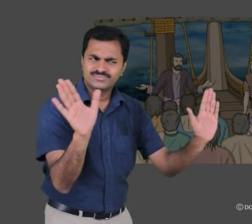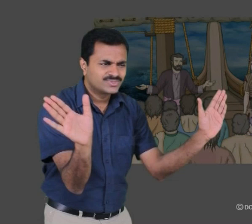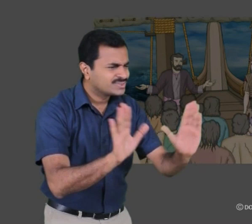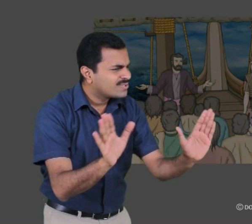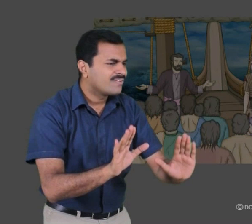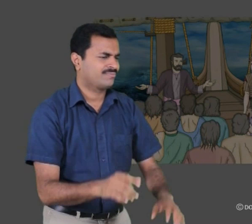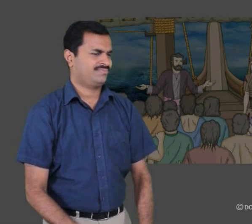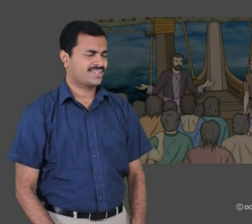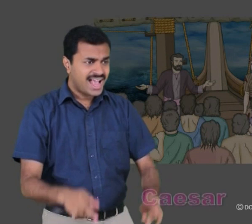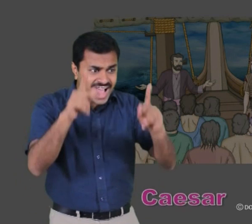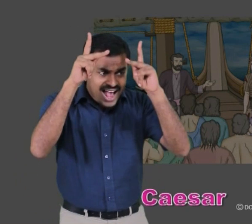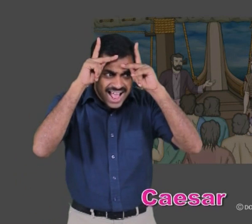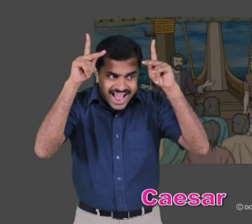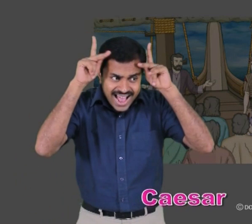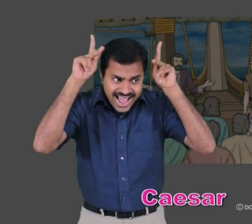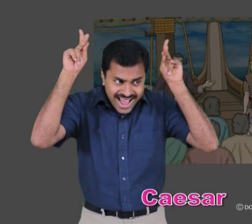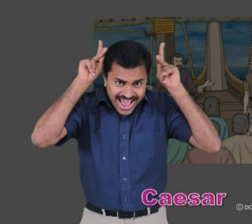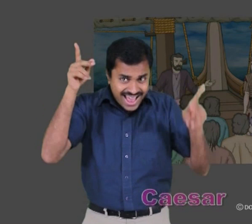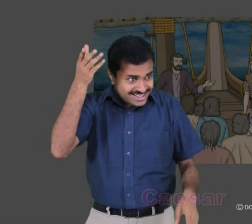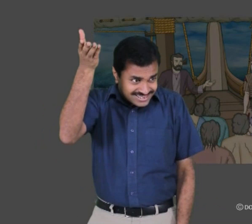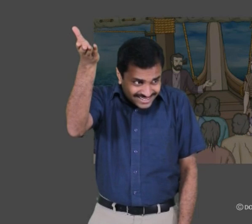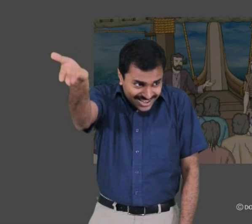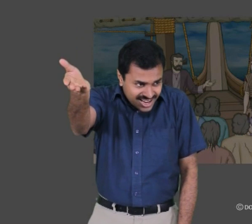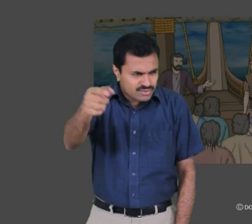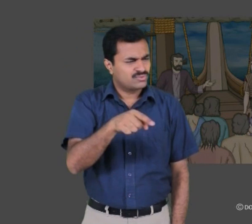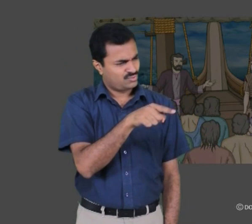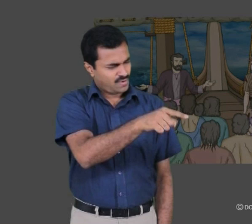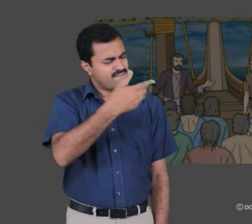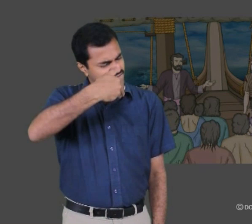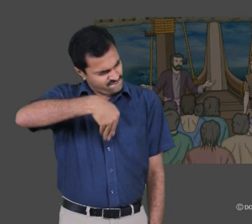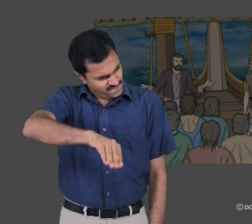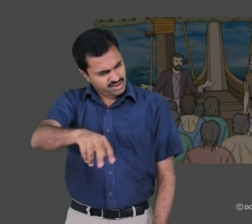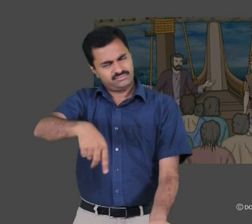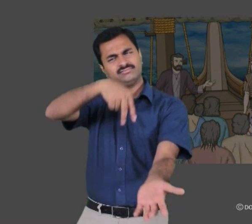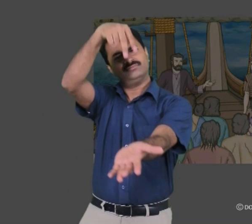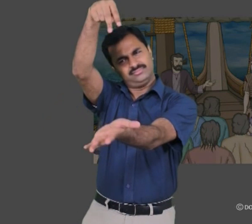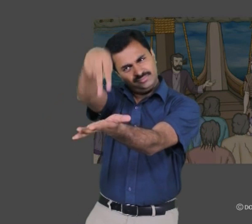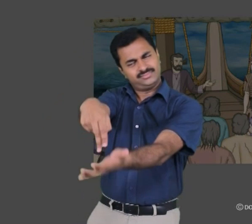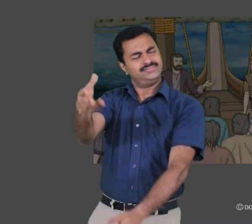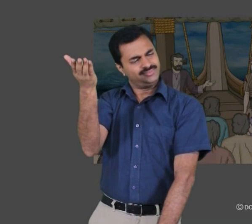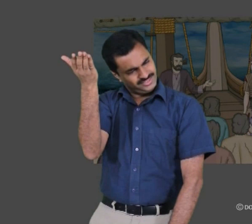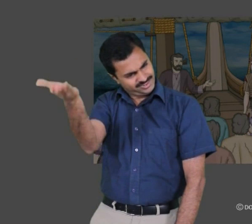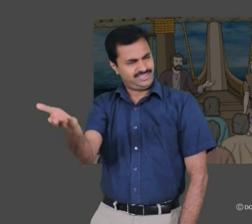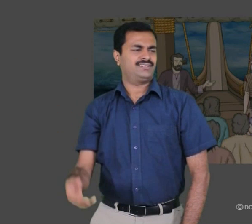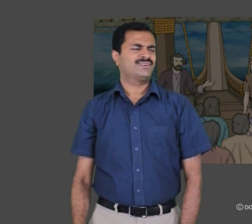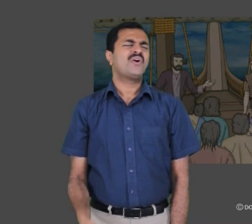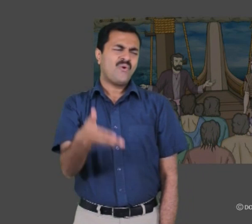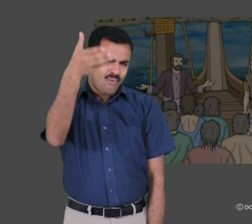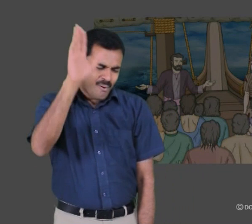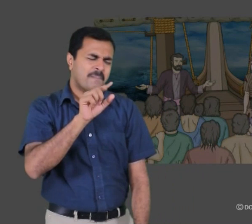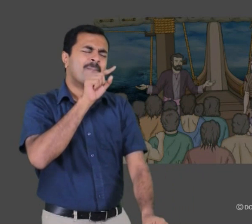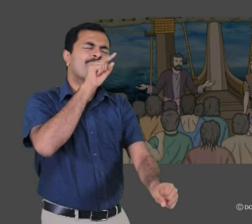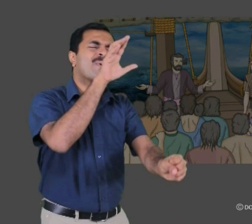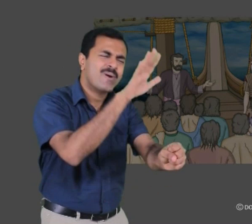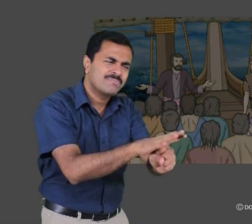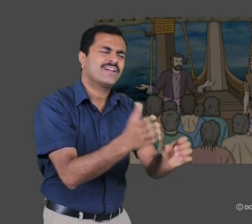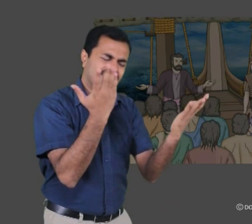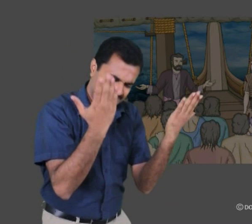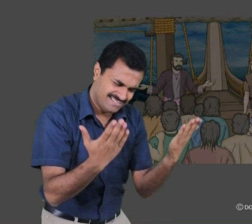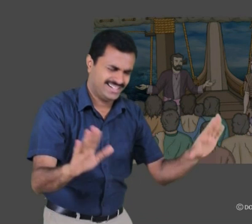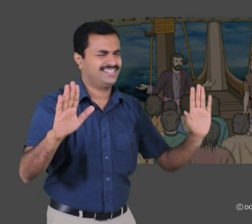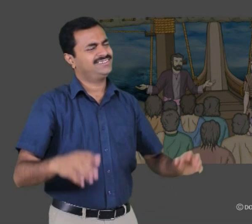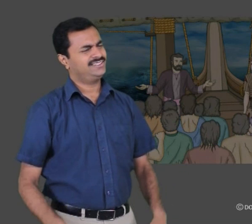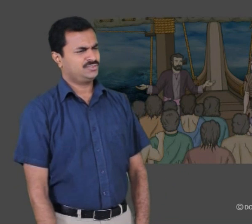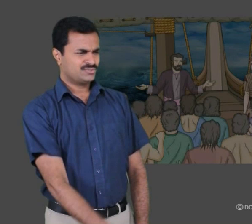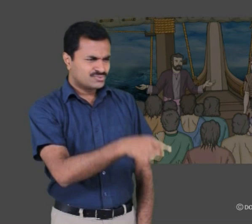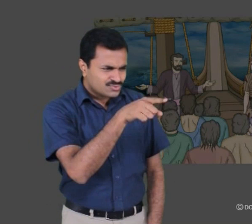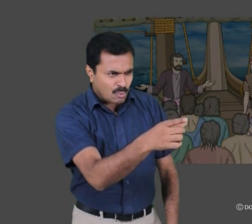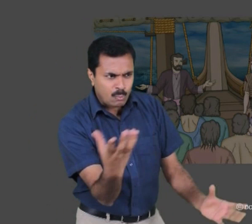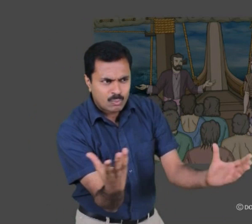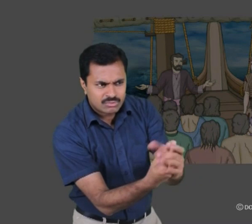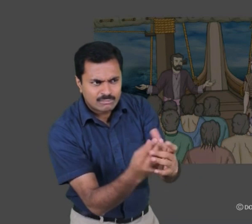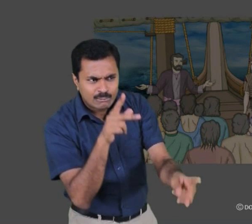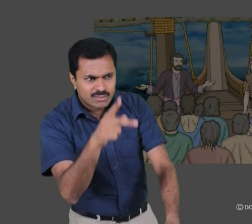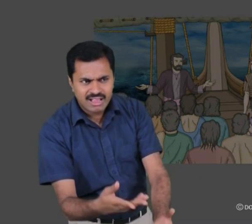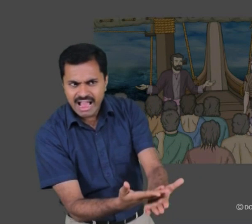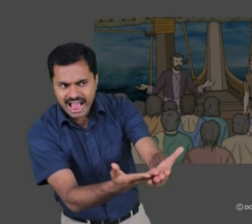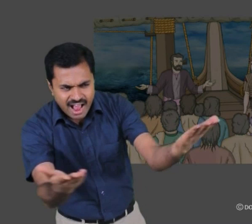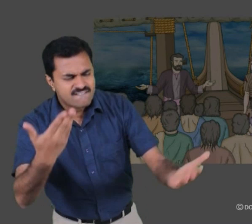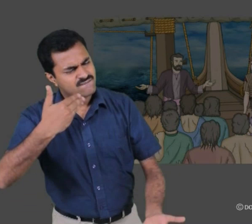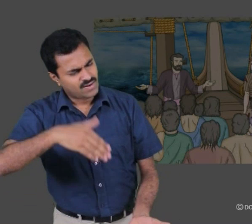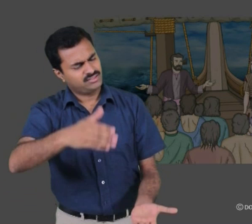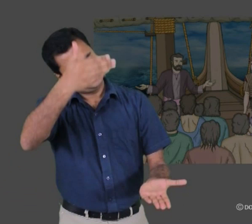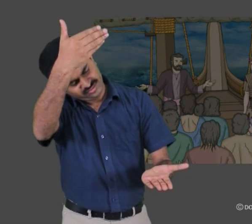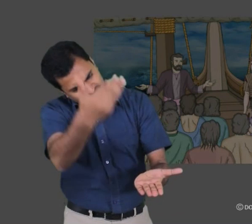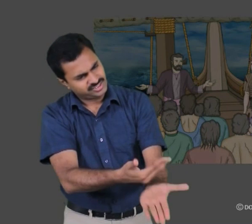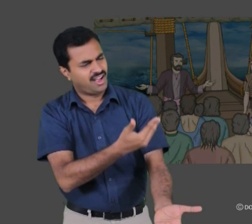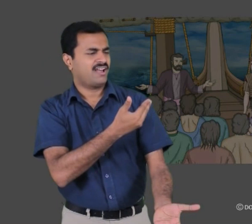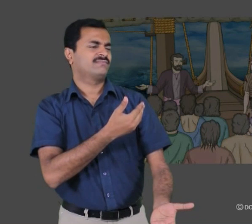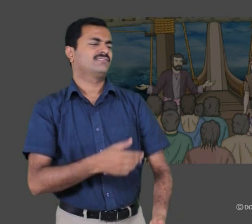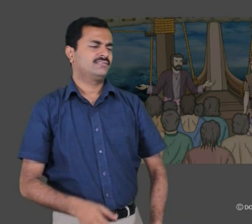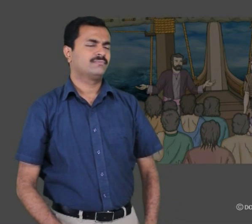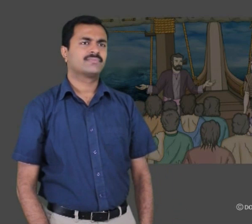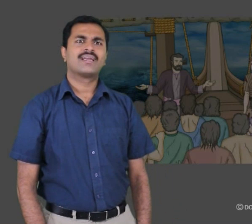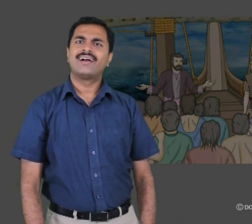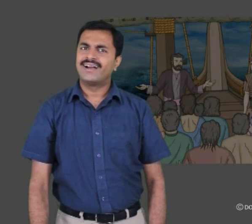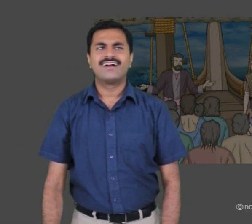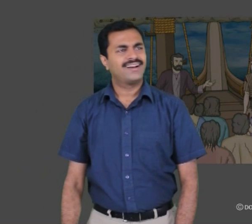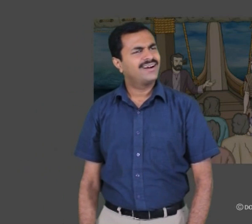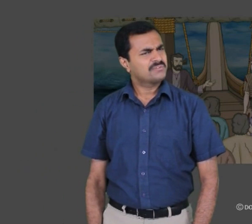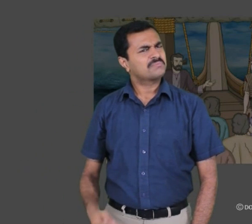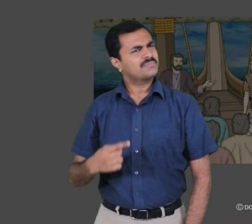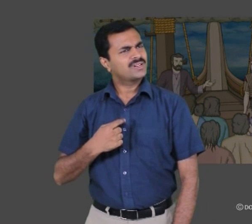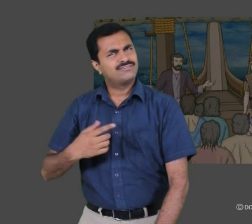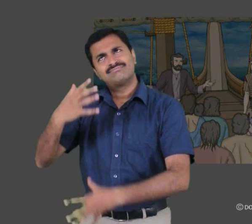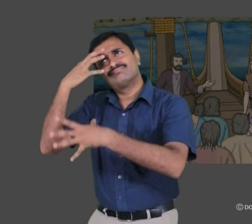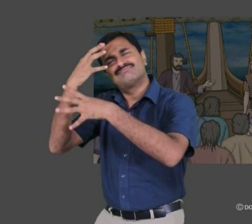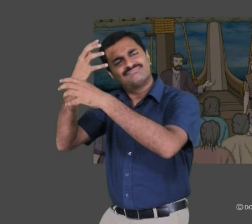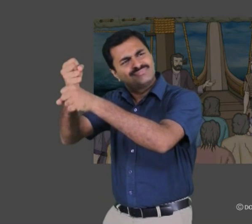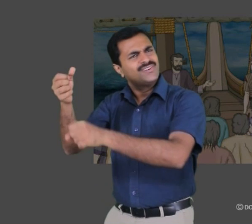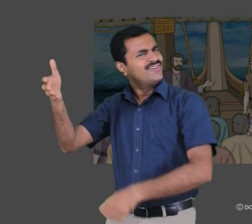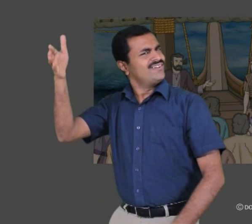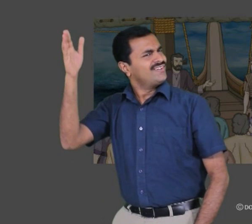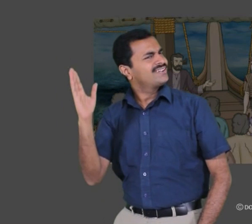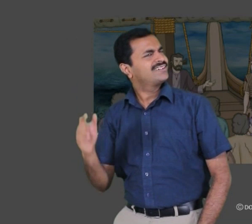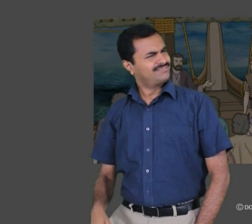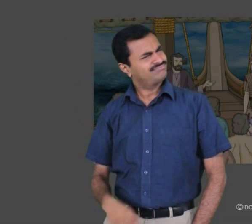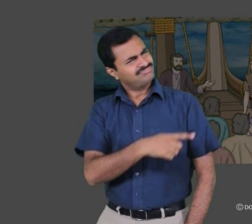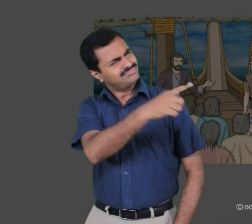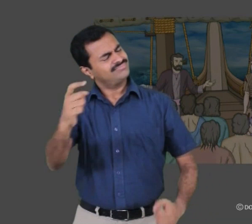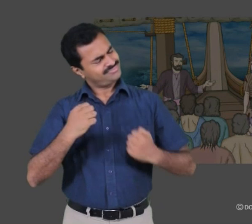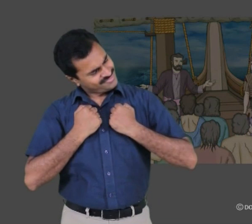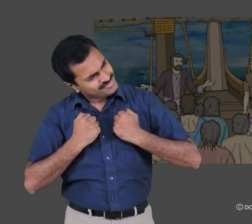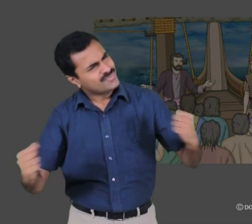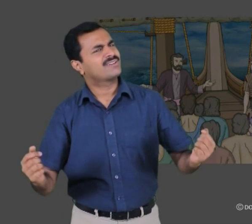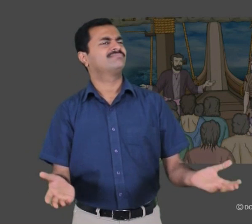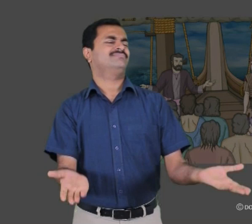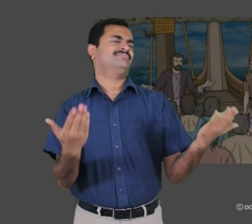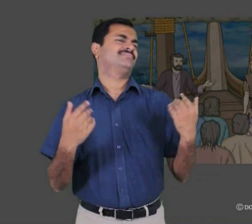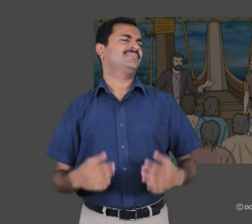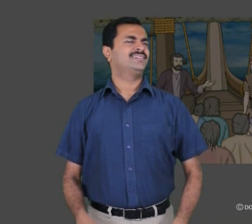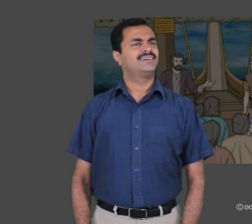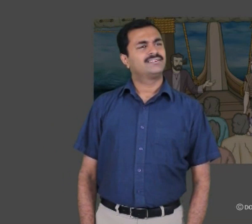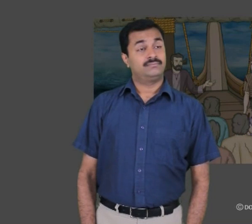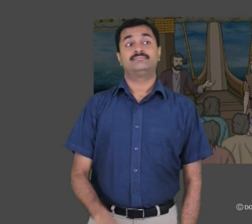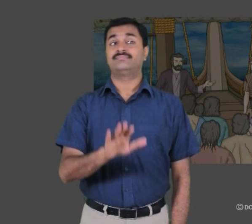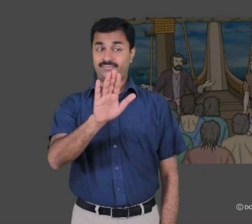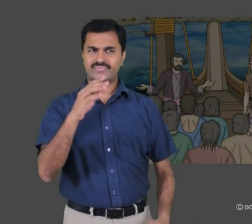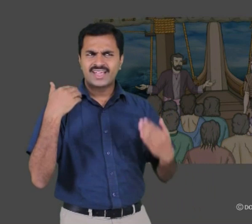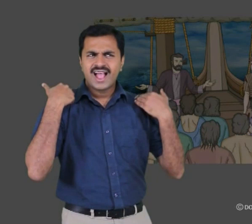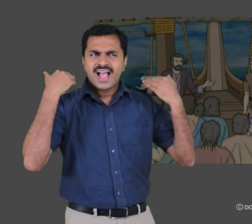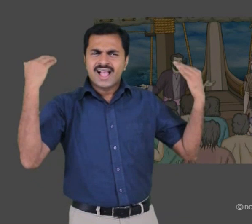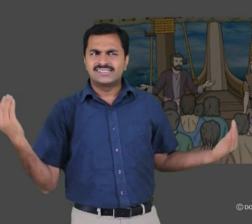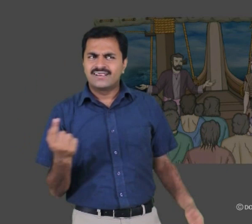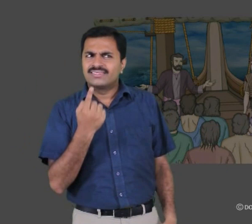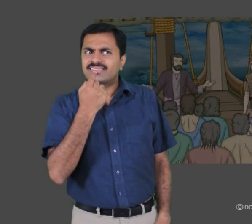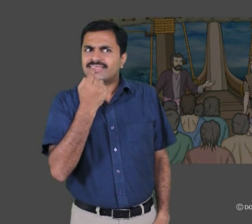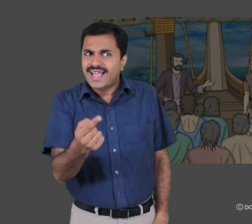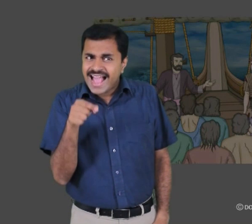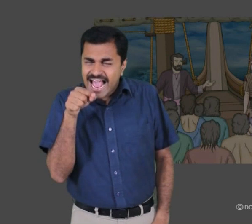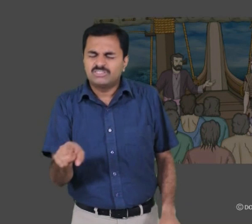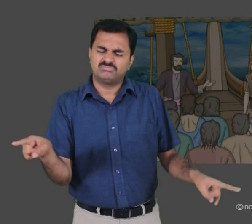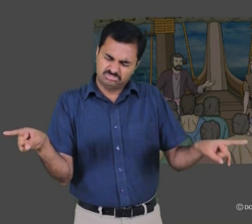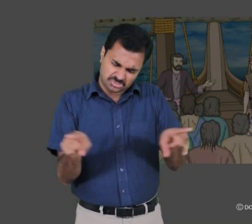you must stand before Caesar. And look, God has granted you the lives of all who sail with you.’